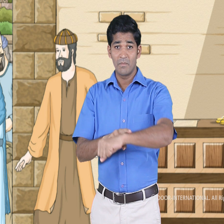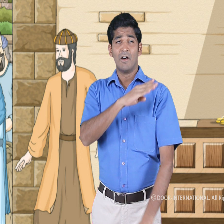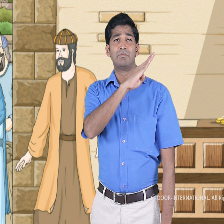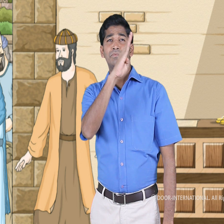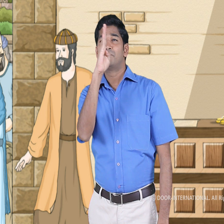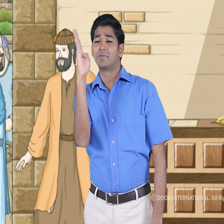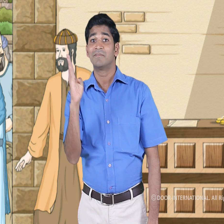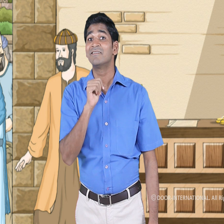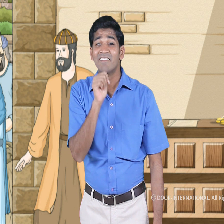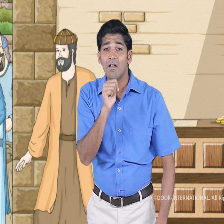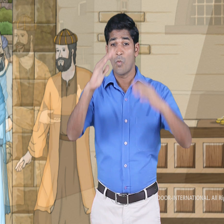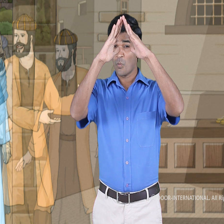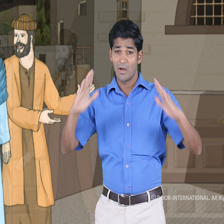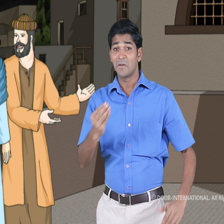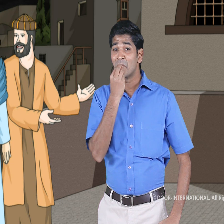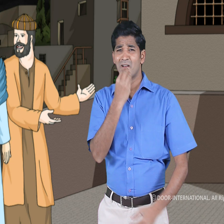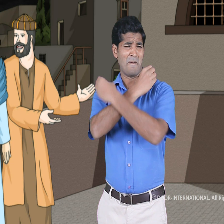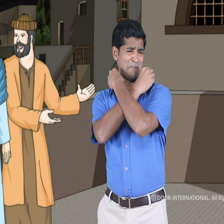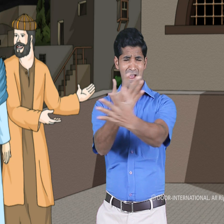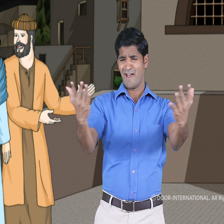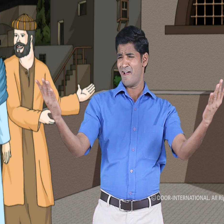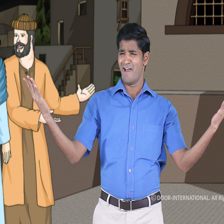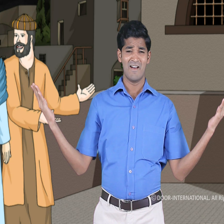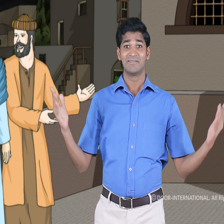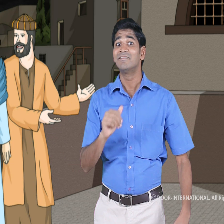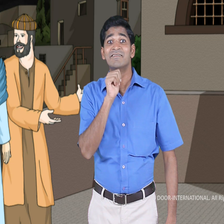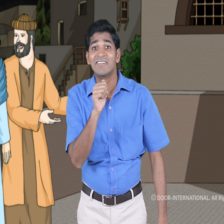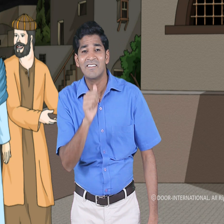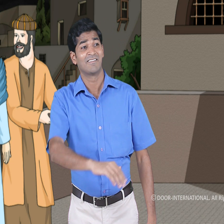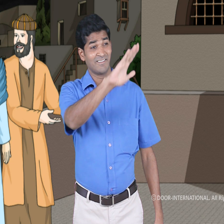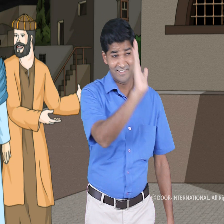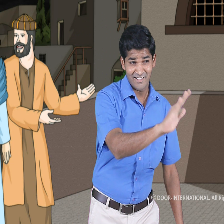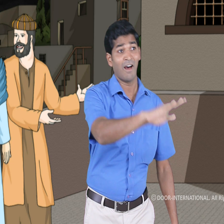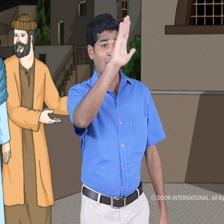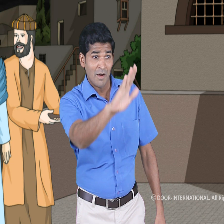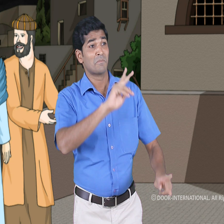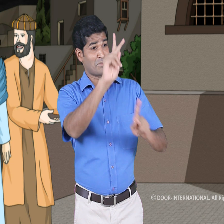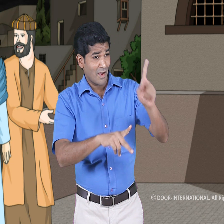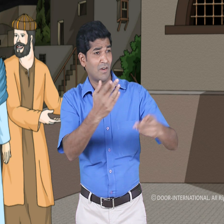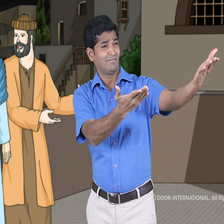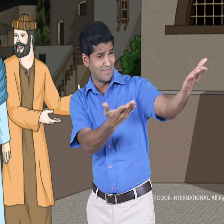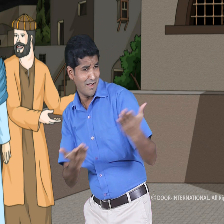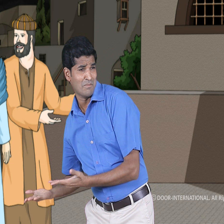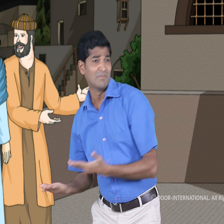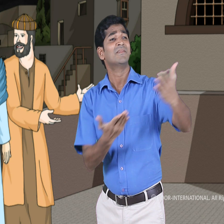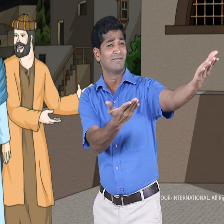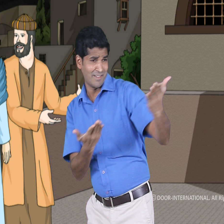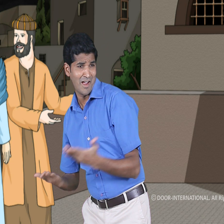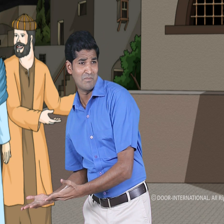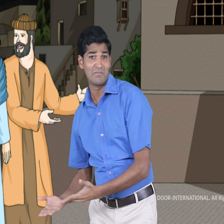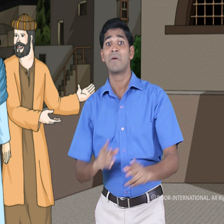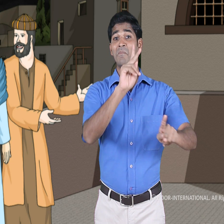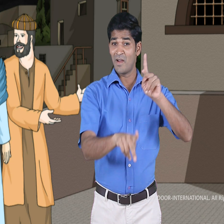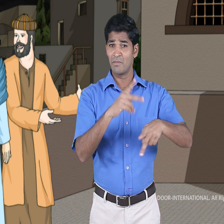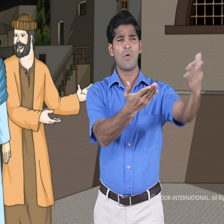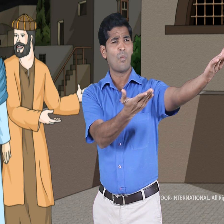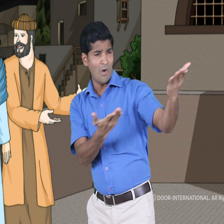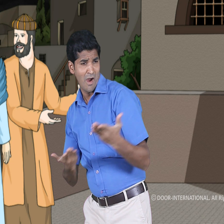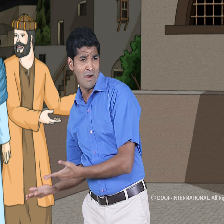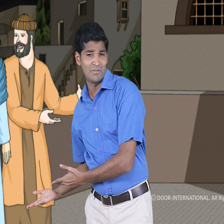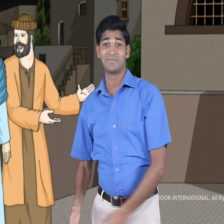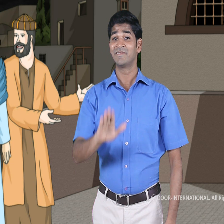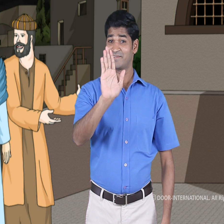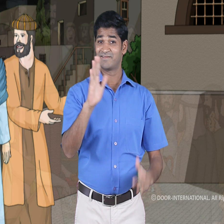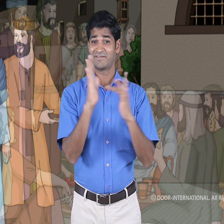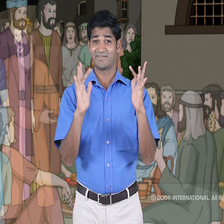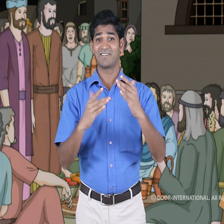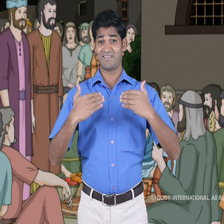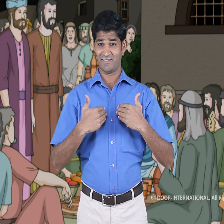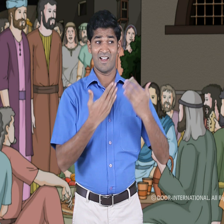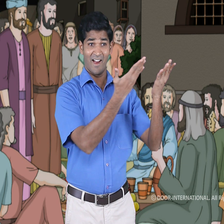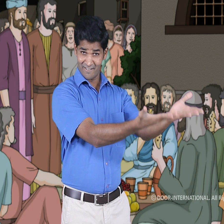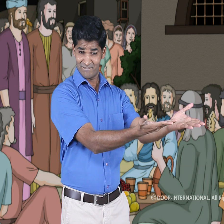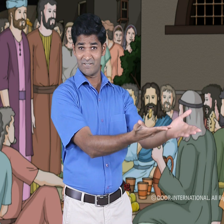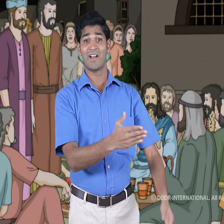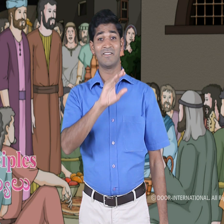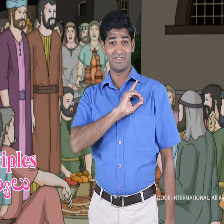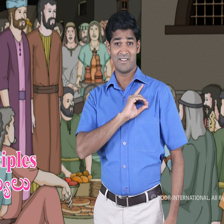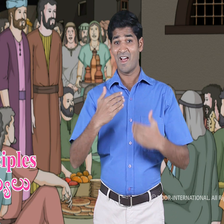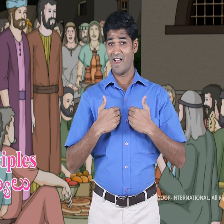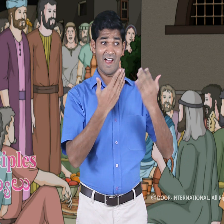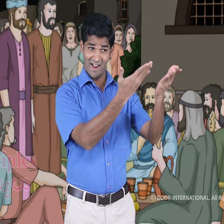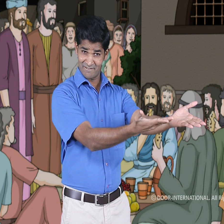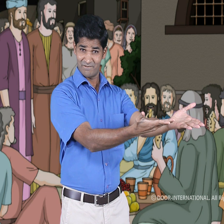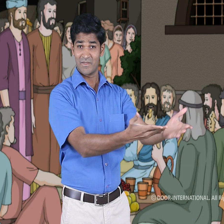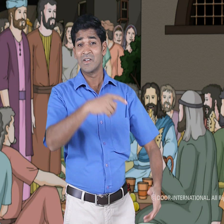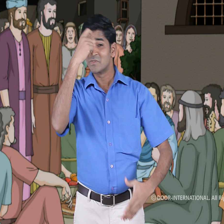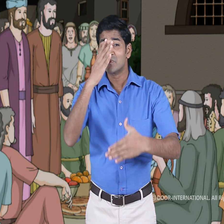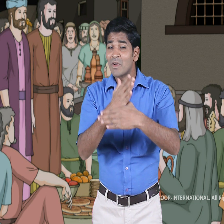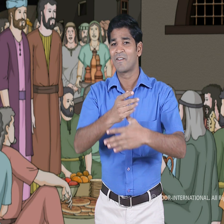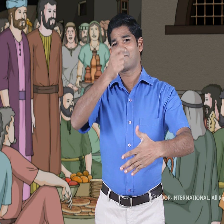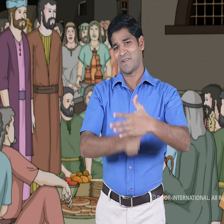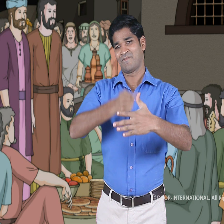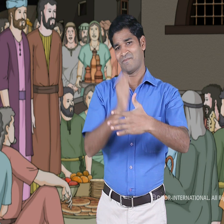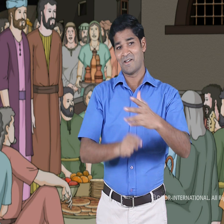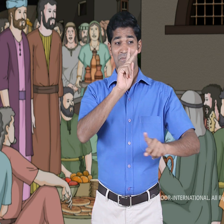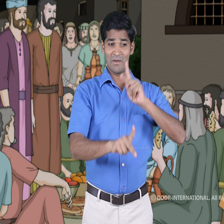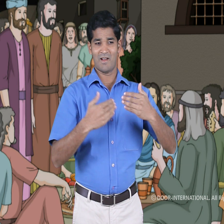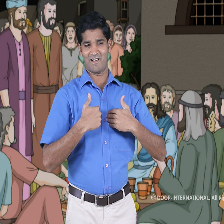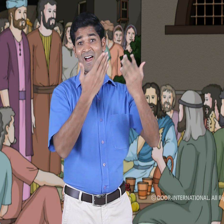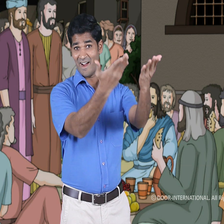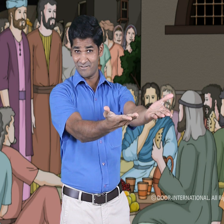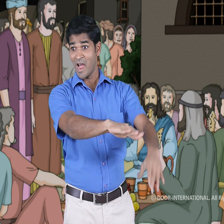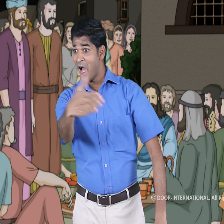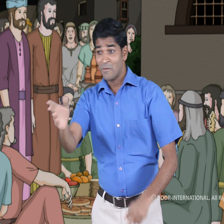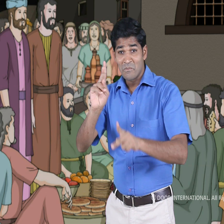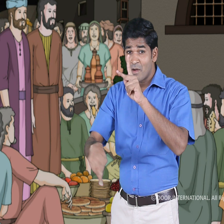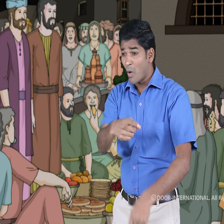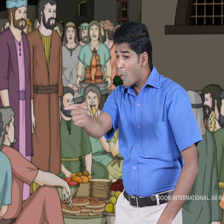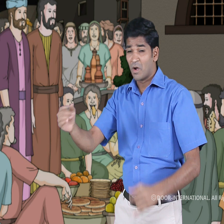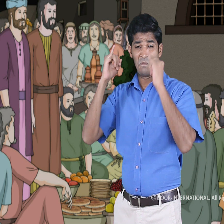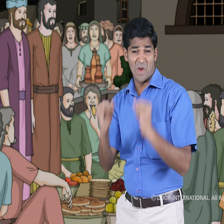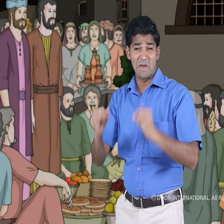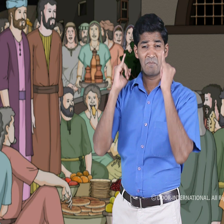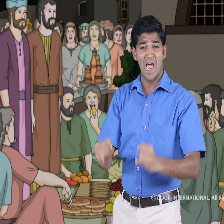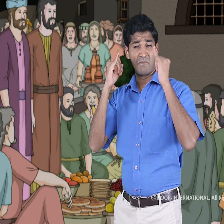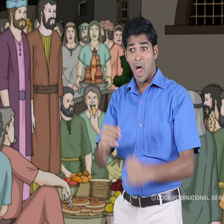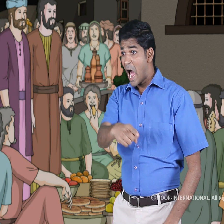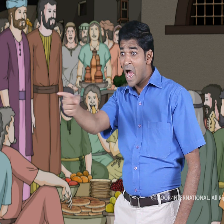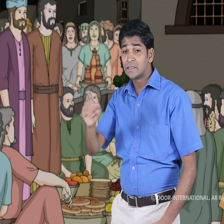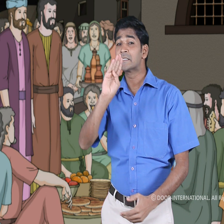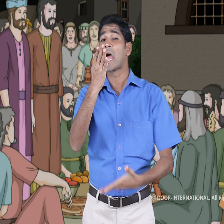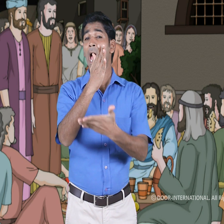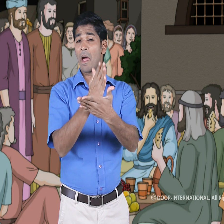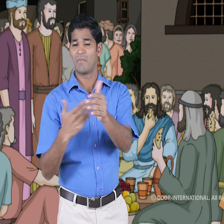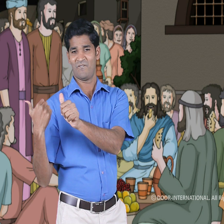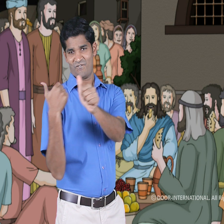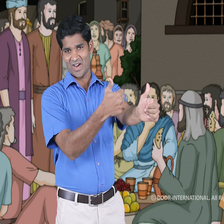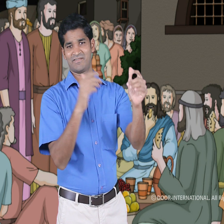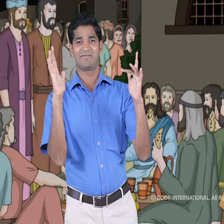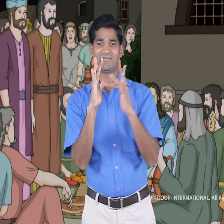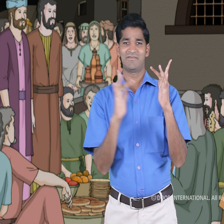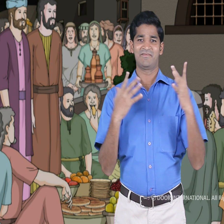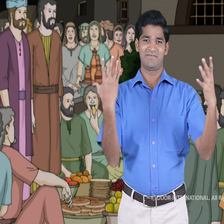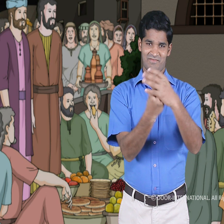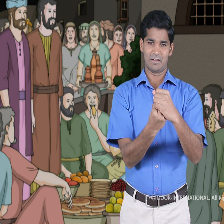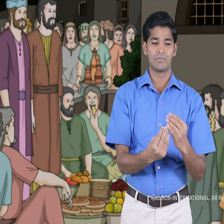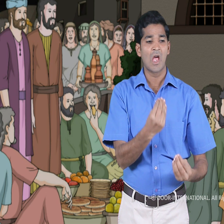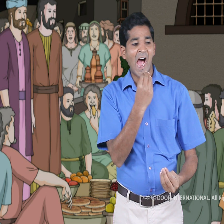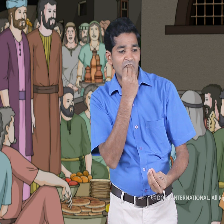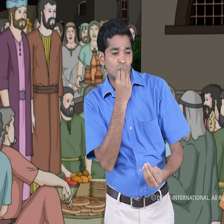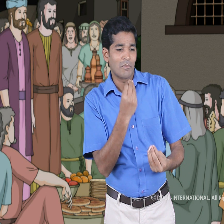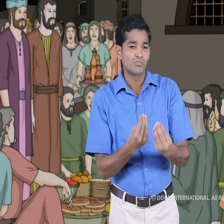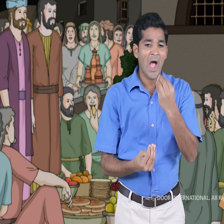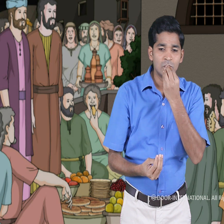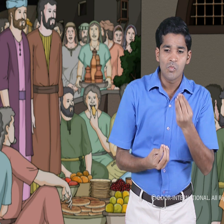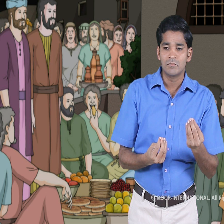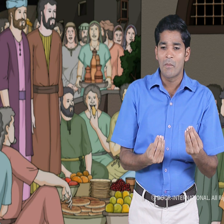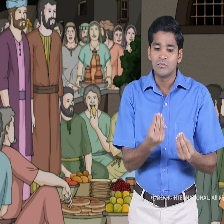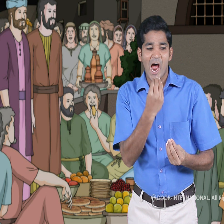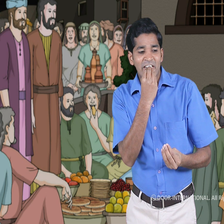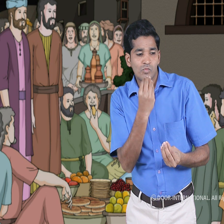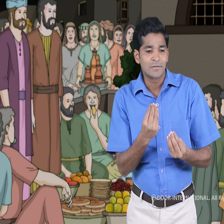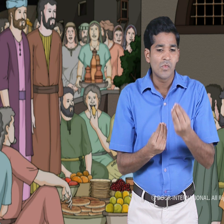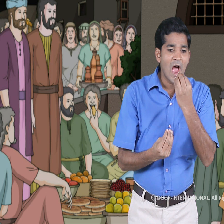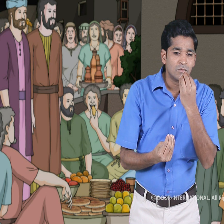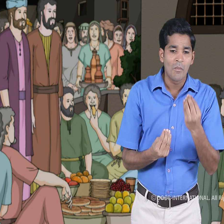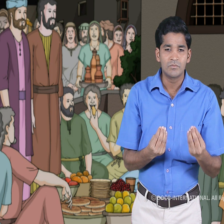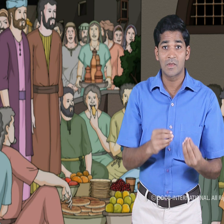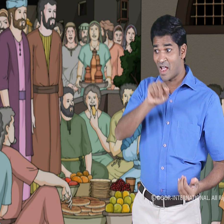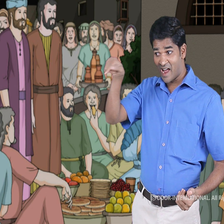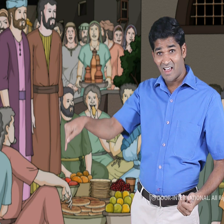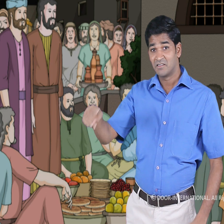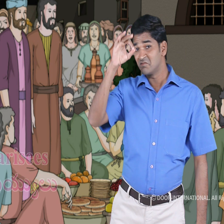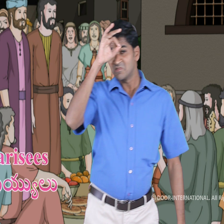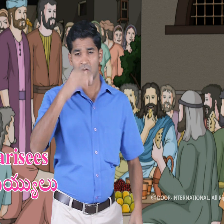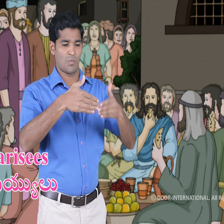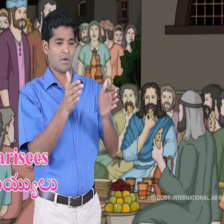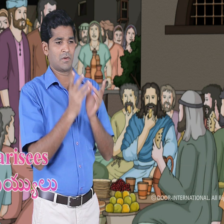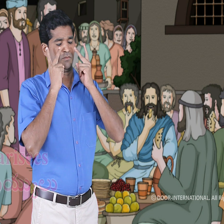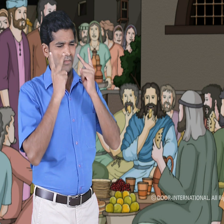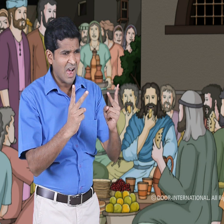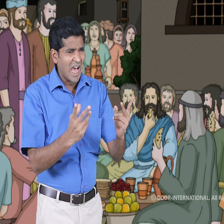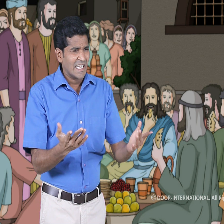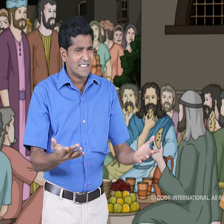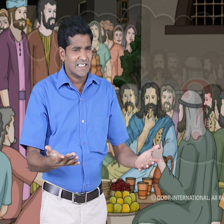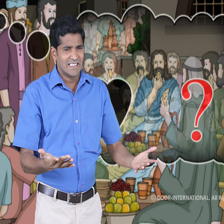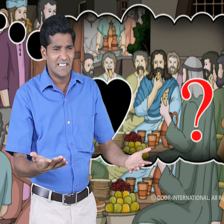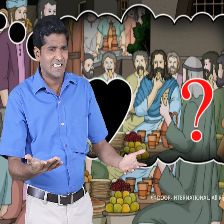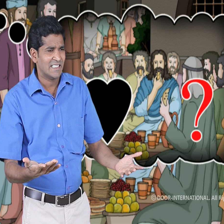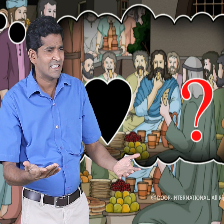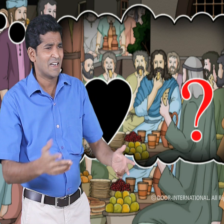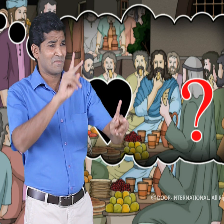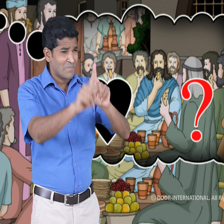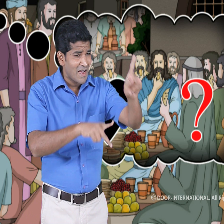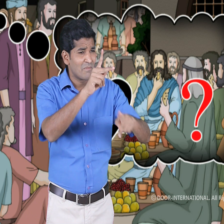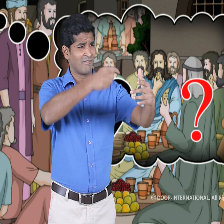While Jesus was dining at Levi’s house, many tax collectors and sinners were eating with Him and His disciples—for there were many who followed Him.